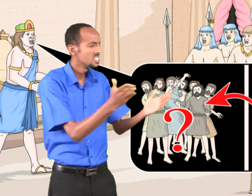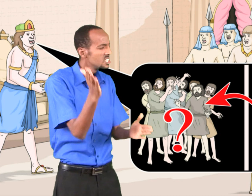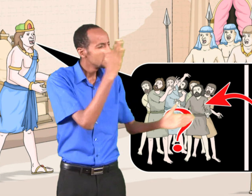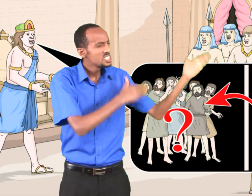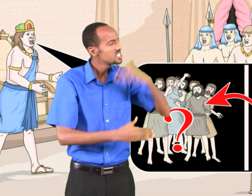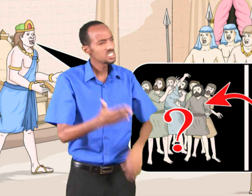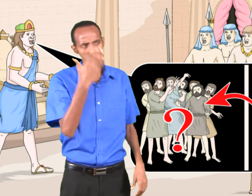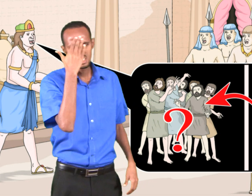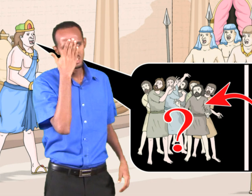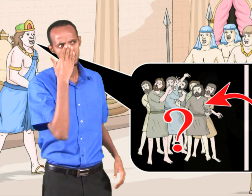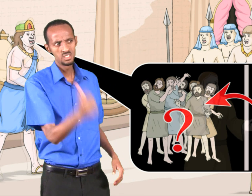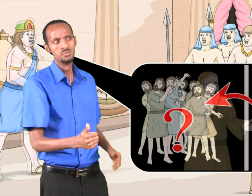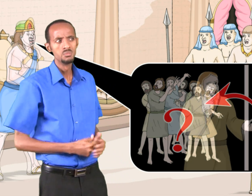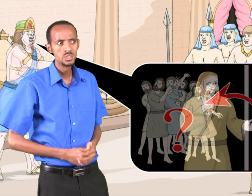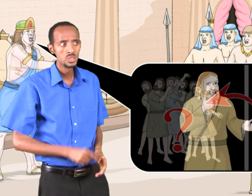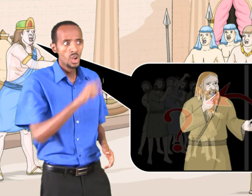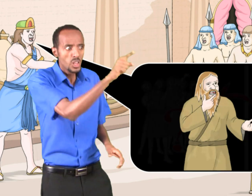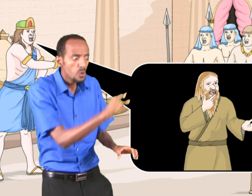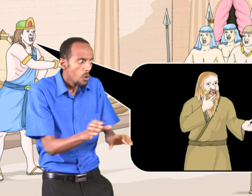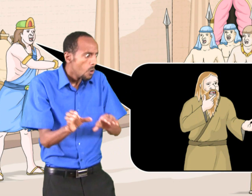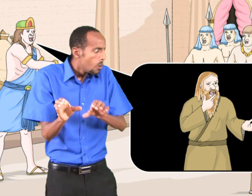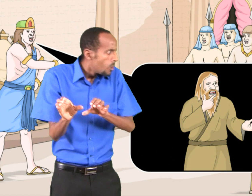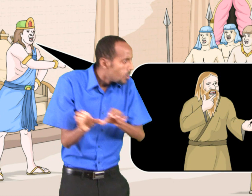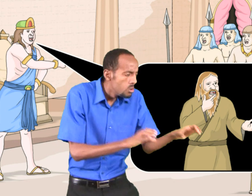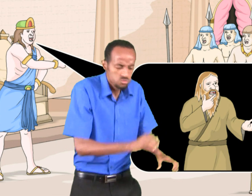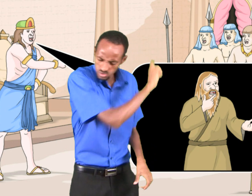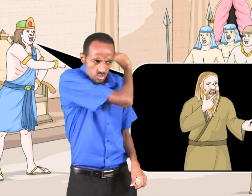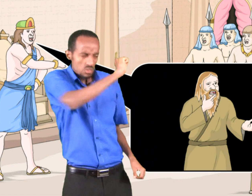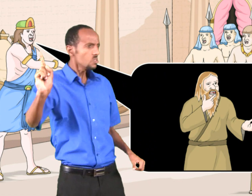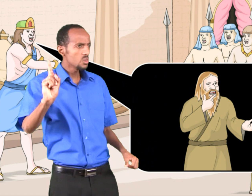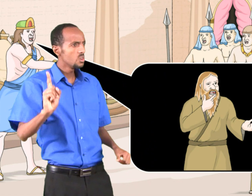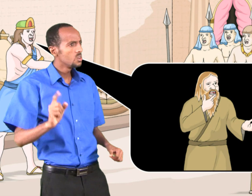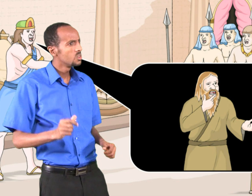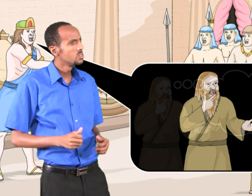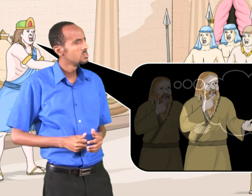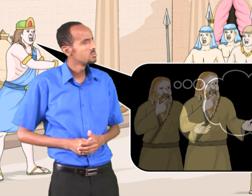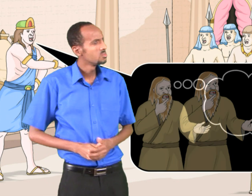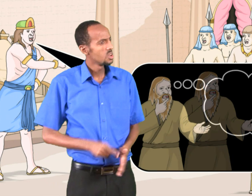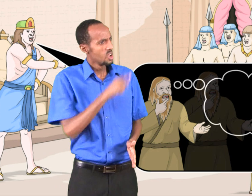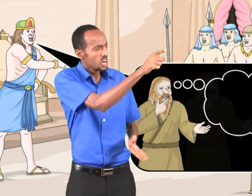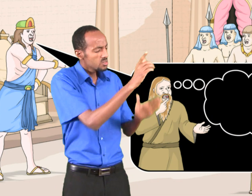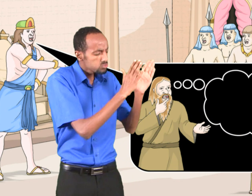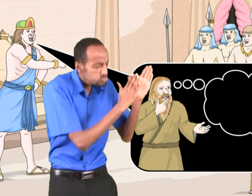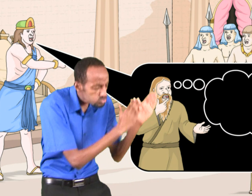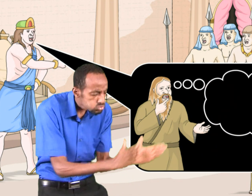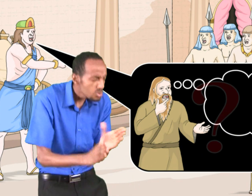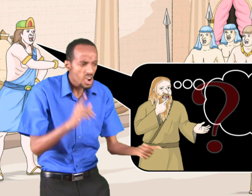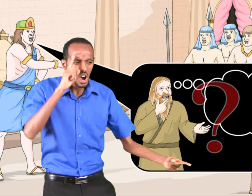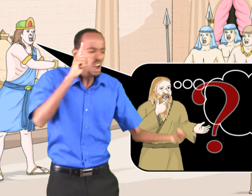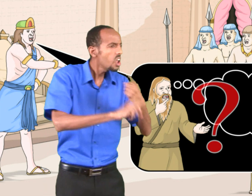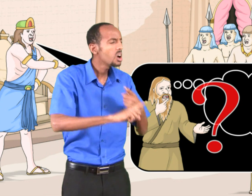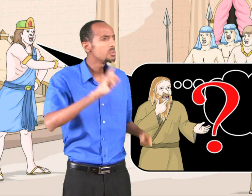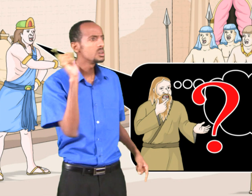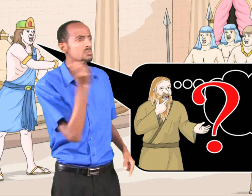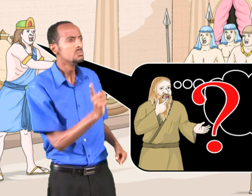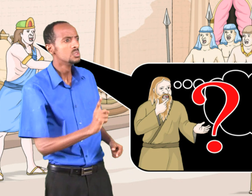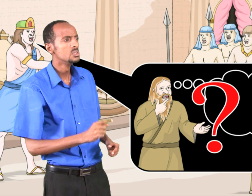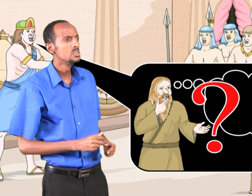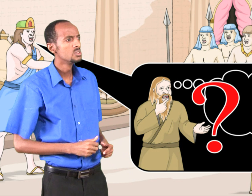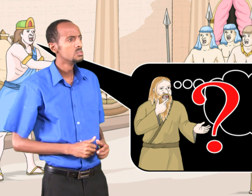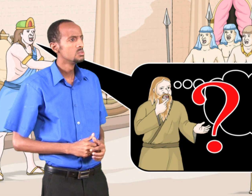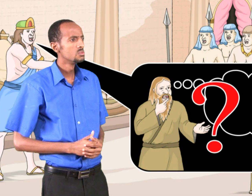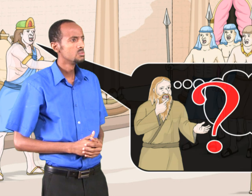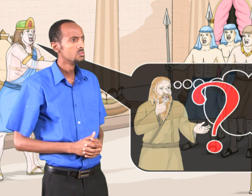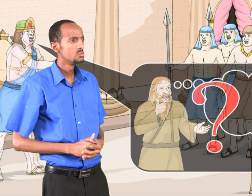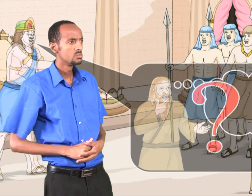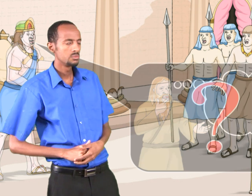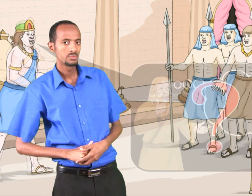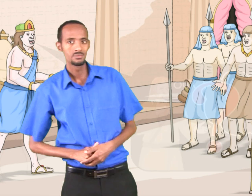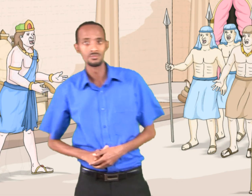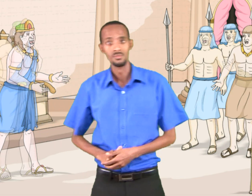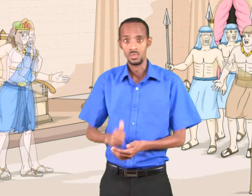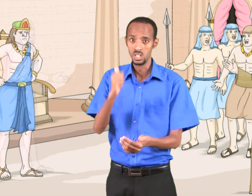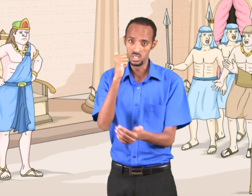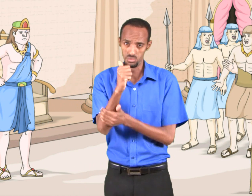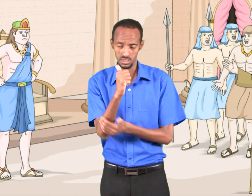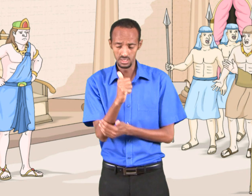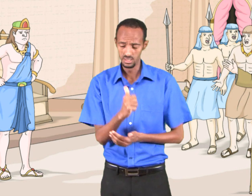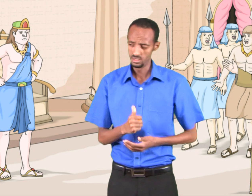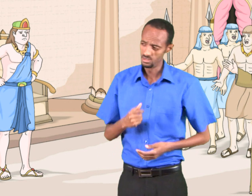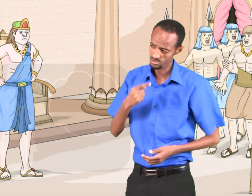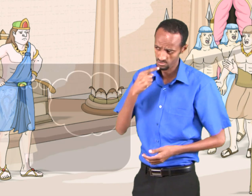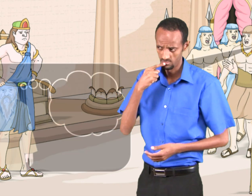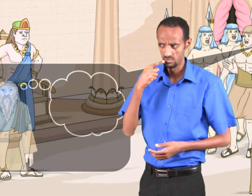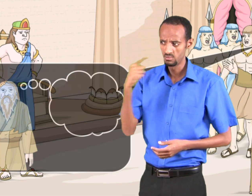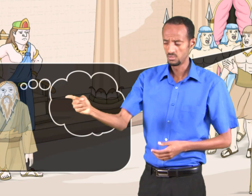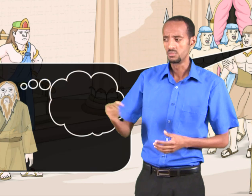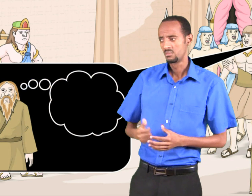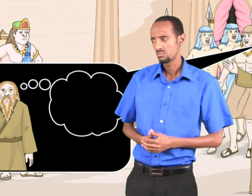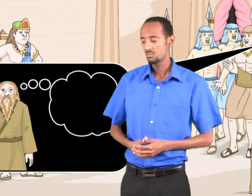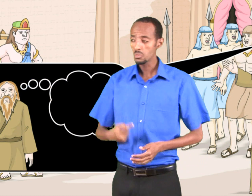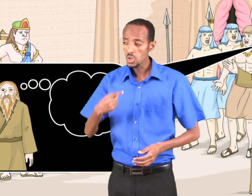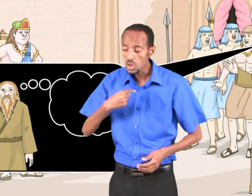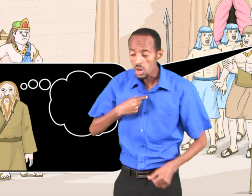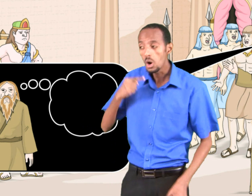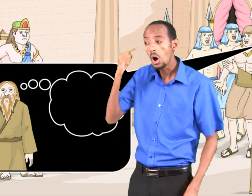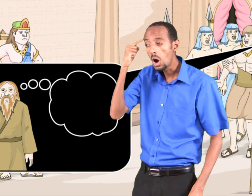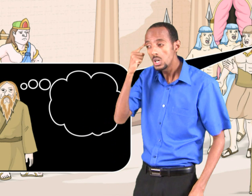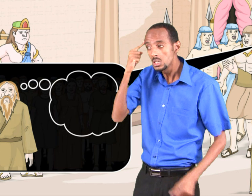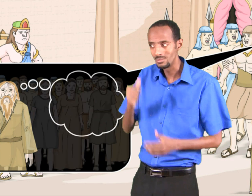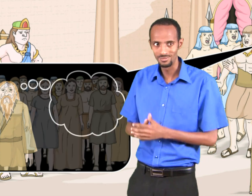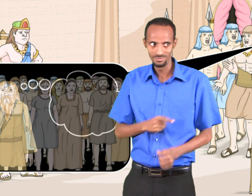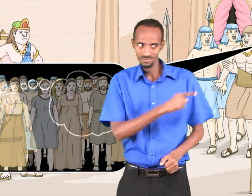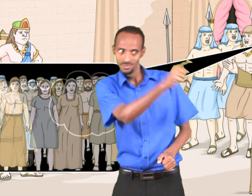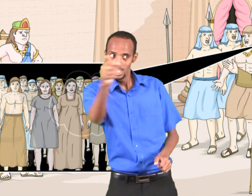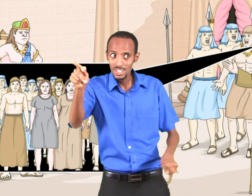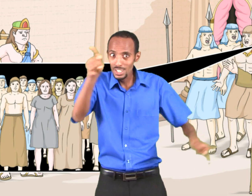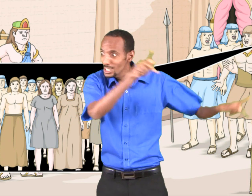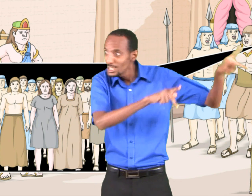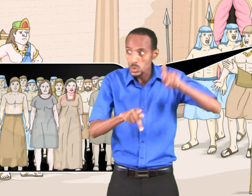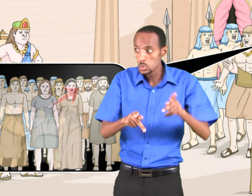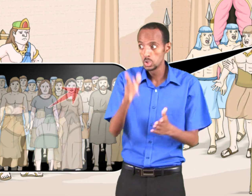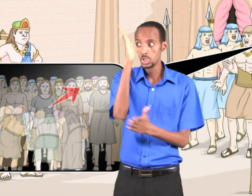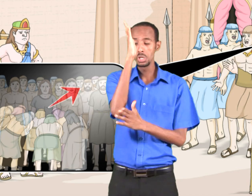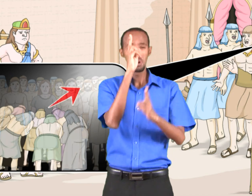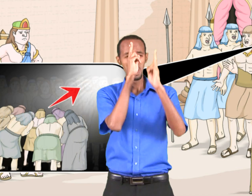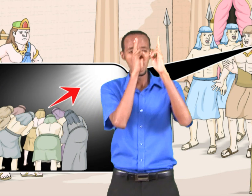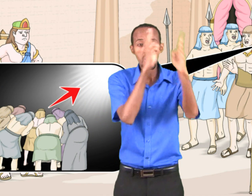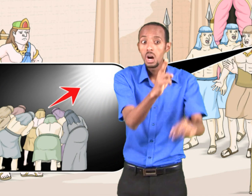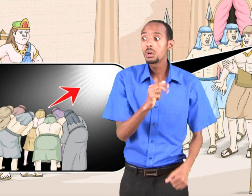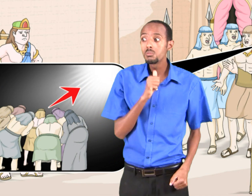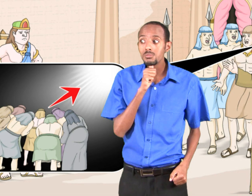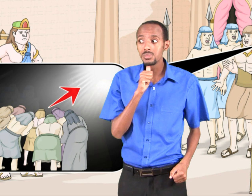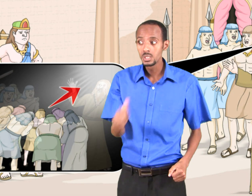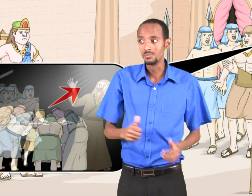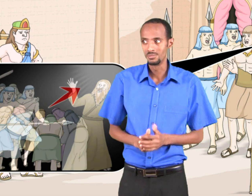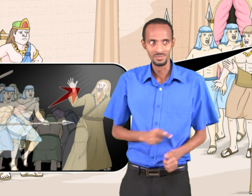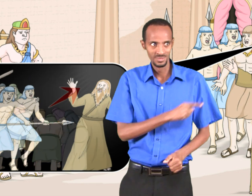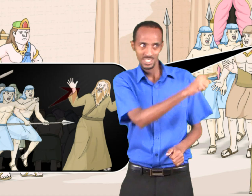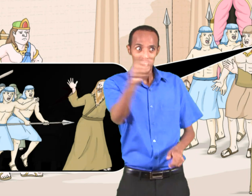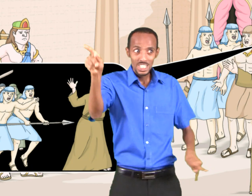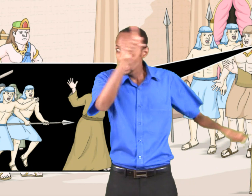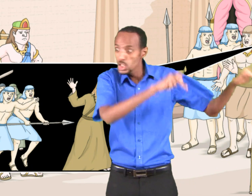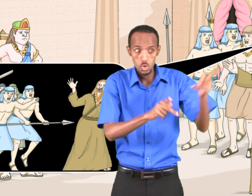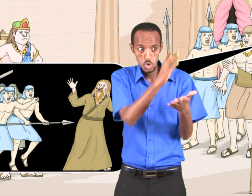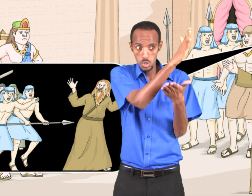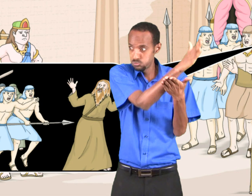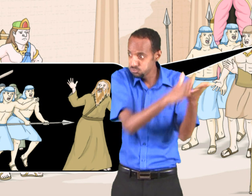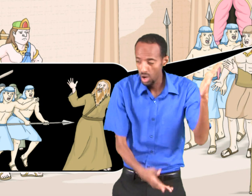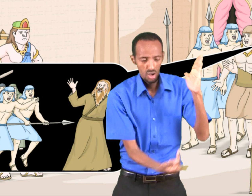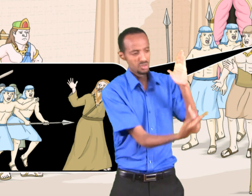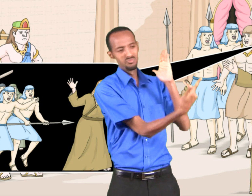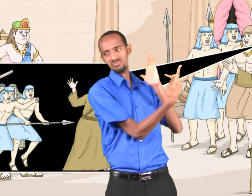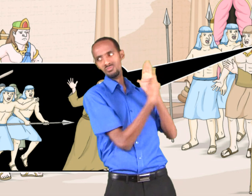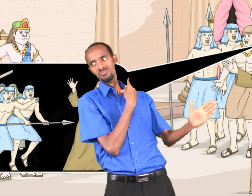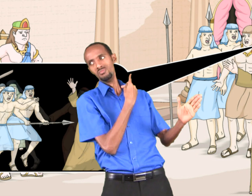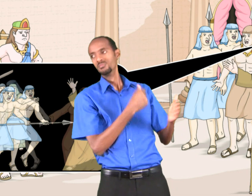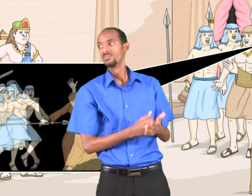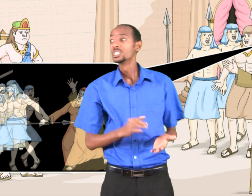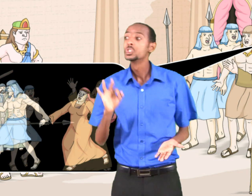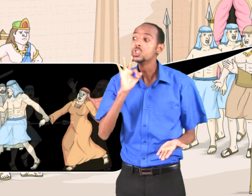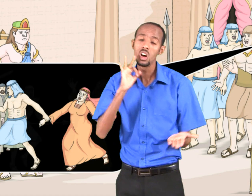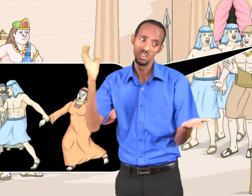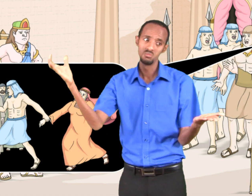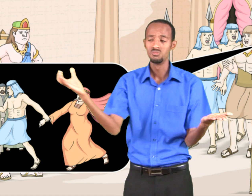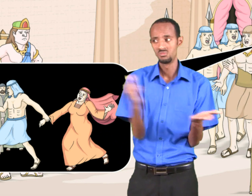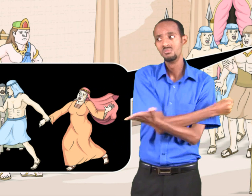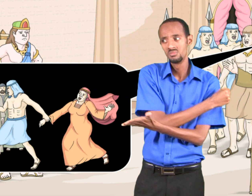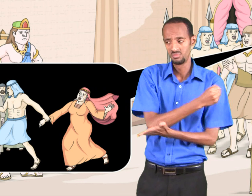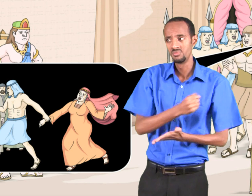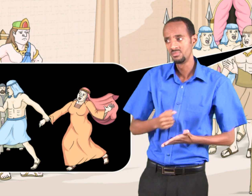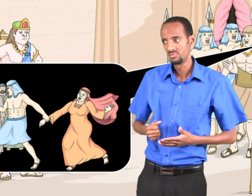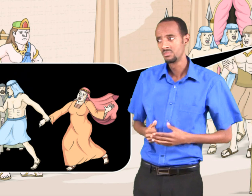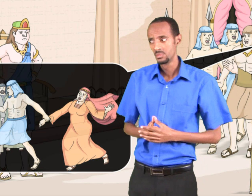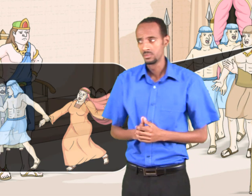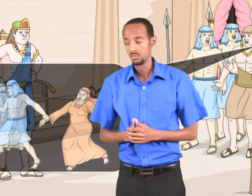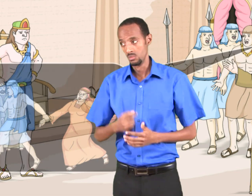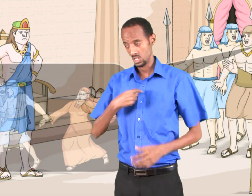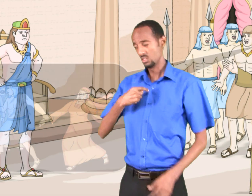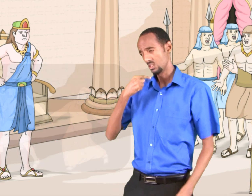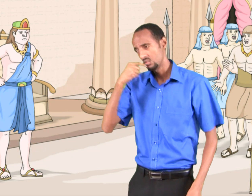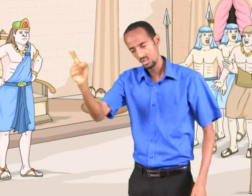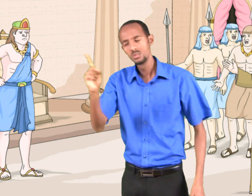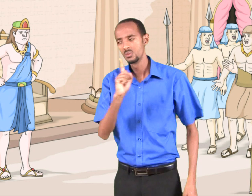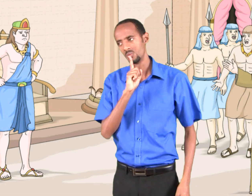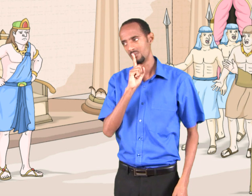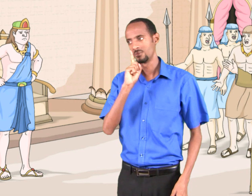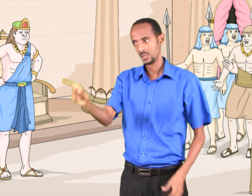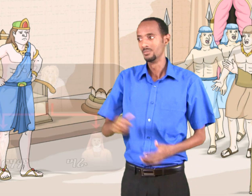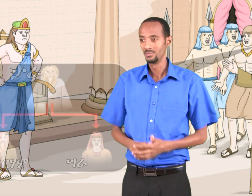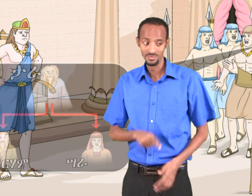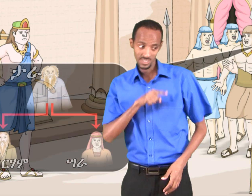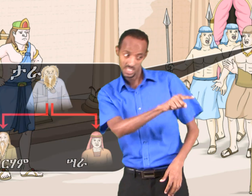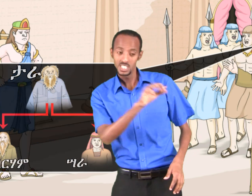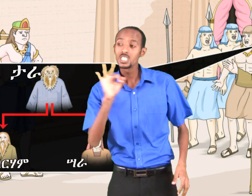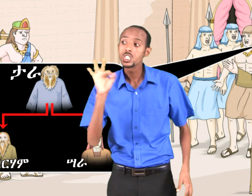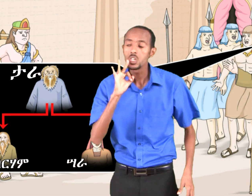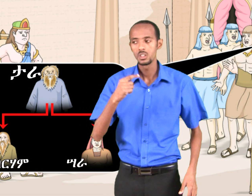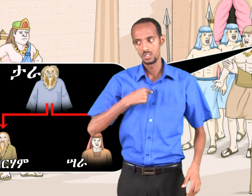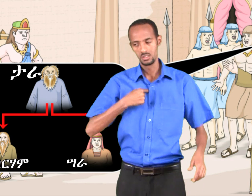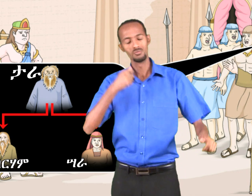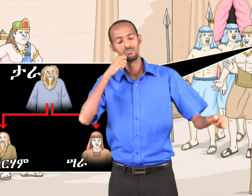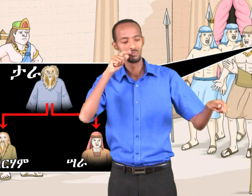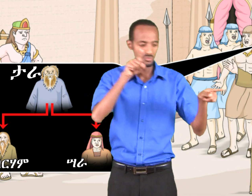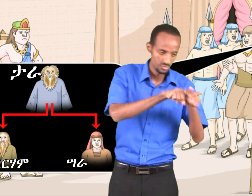Abimelech also asked Abraham, “What prompted you to do such a thing?” Abraham replied, “I thought to myself, ‘Surely there is no fear of God in this place. They will kill me on account of my wife.’